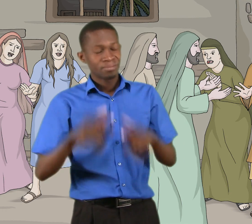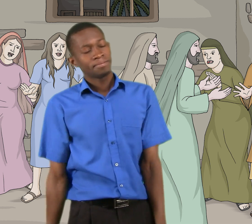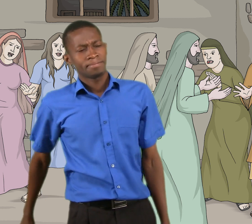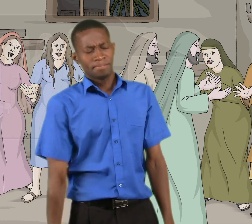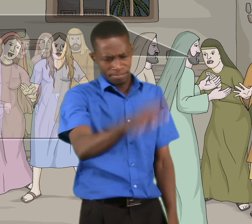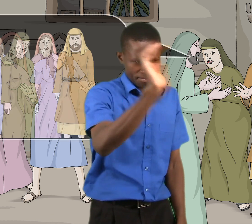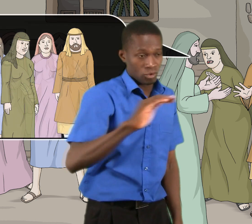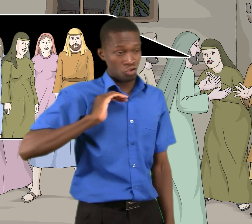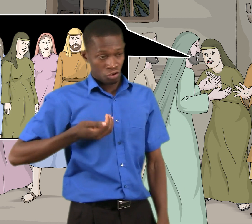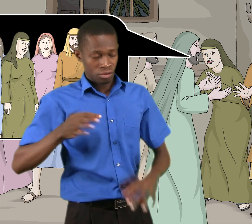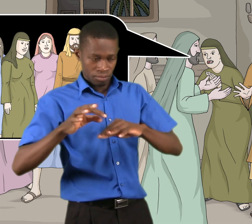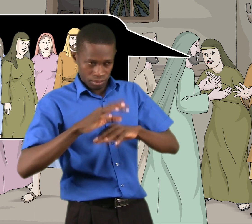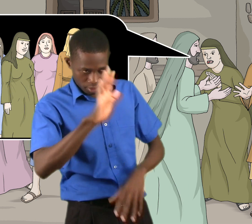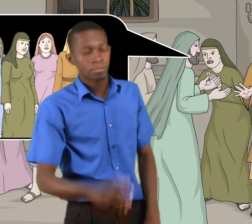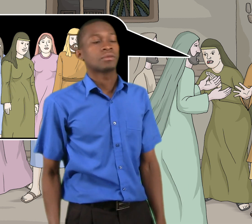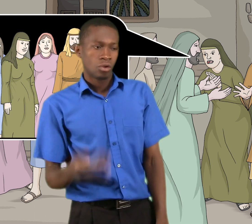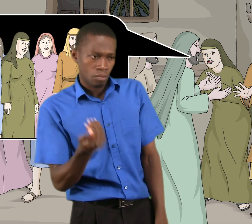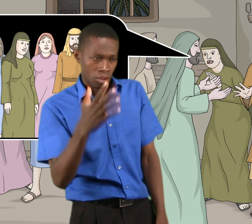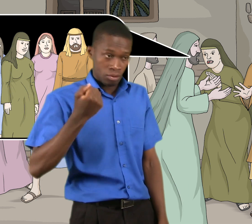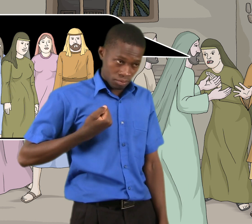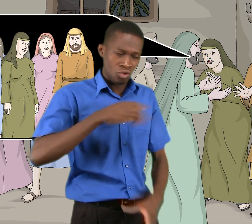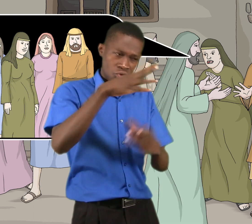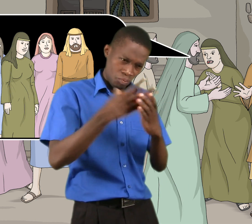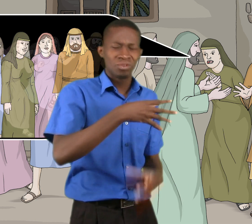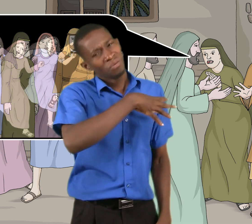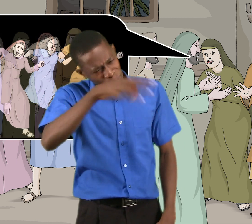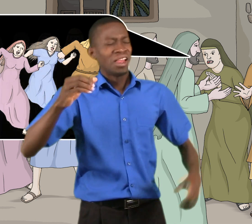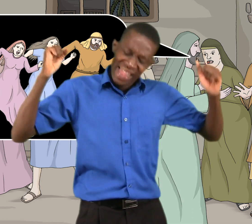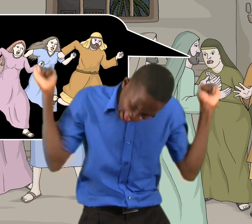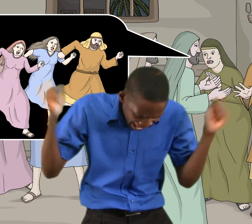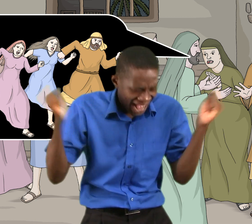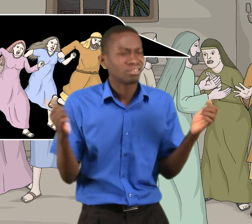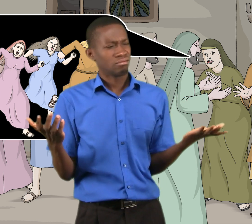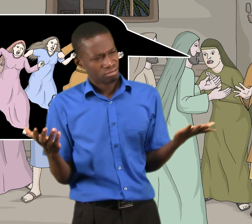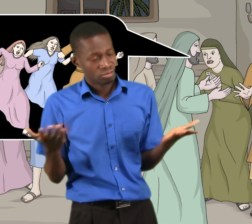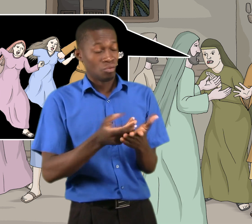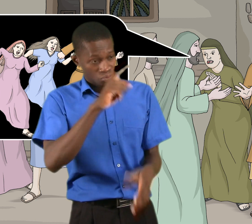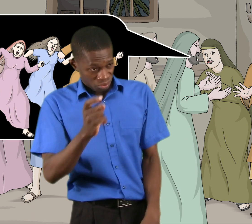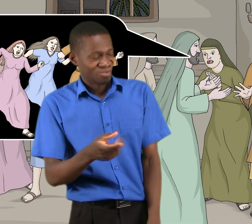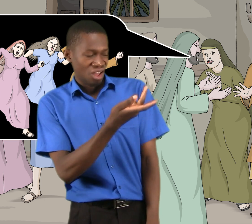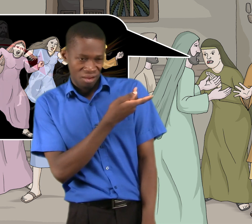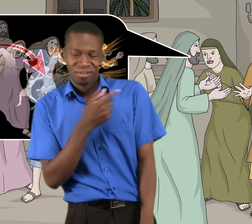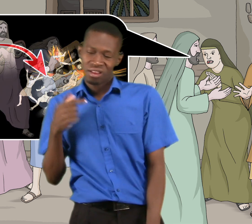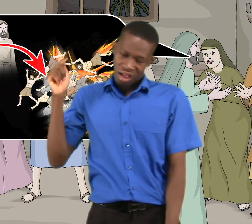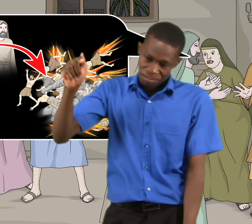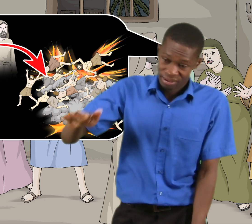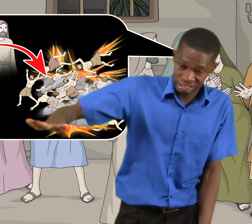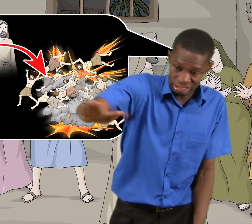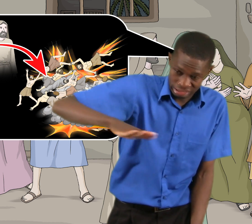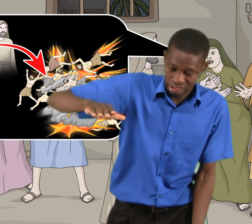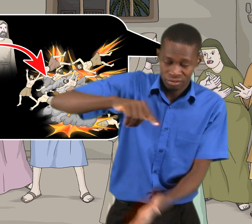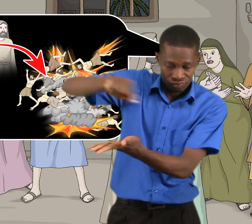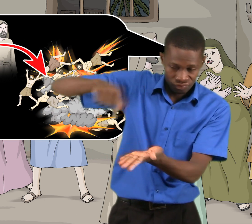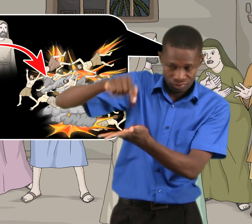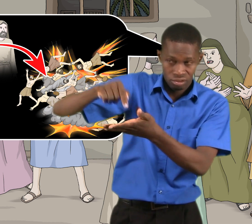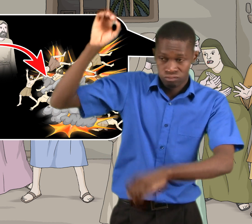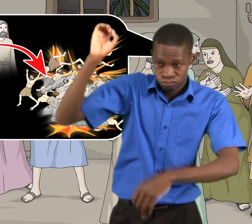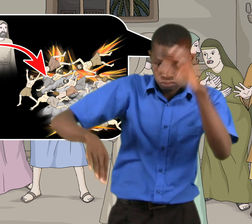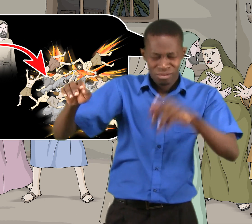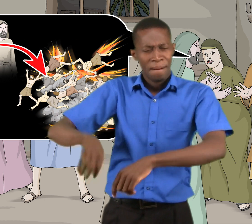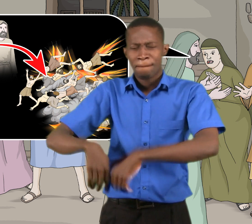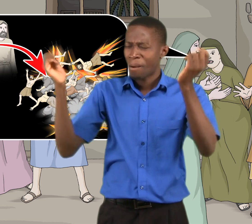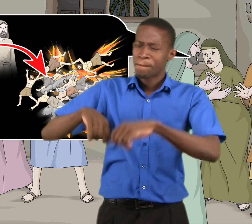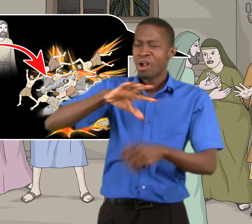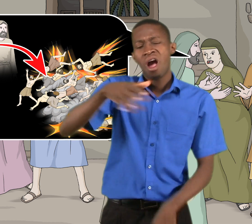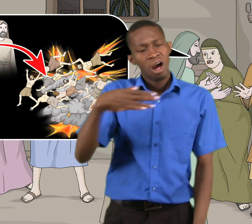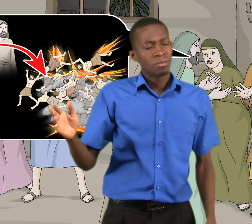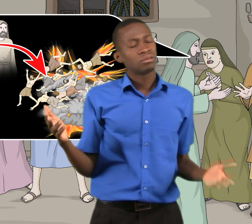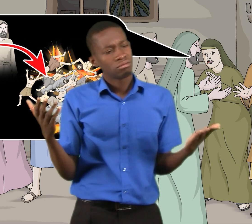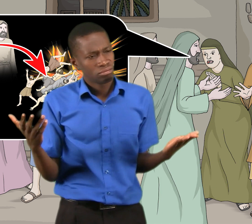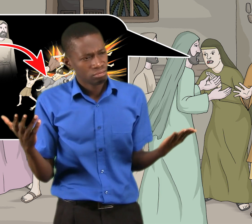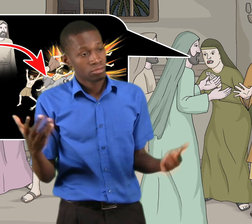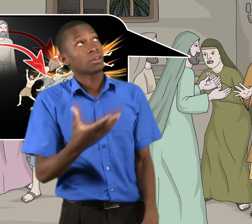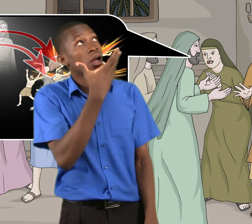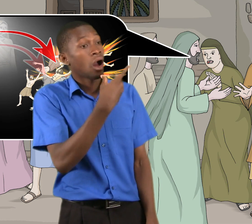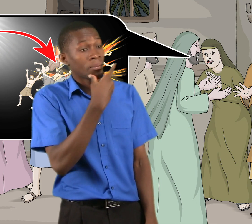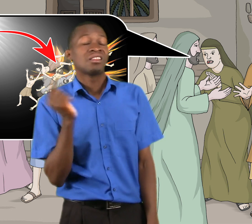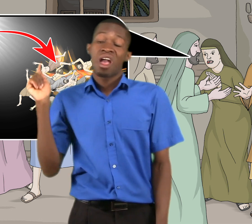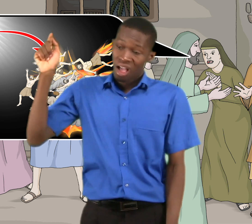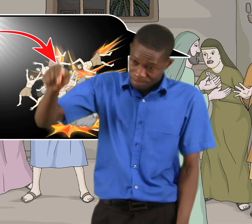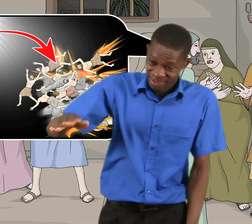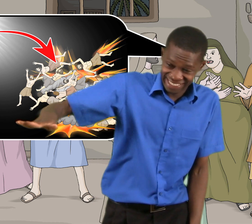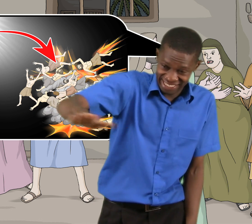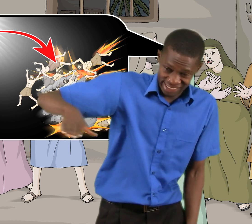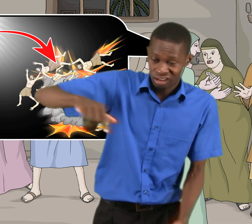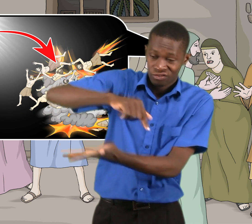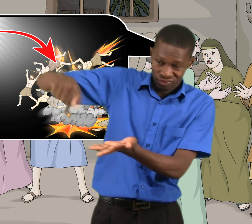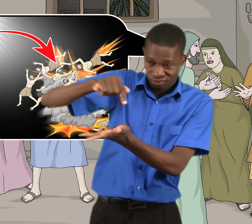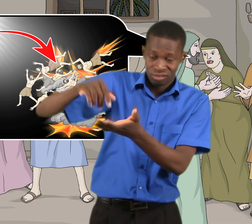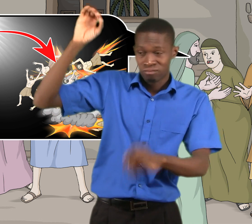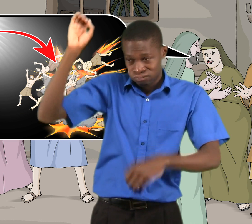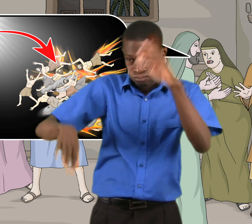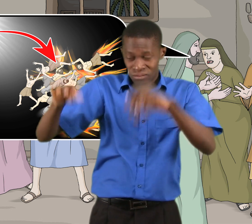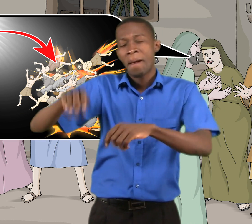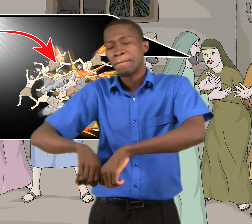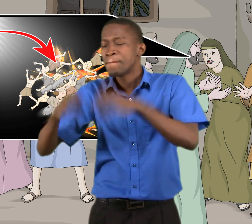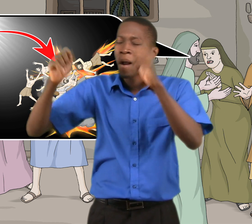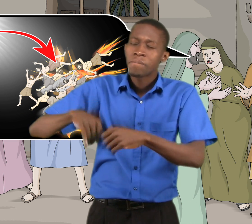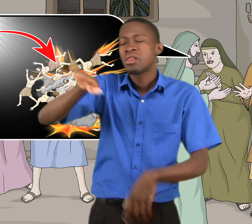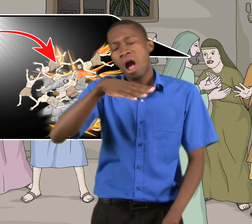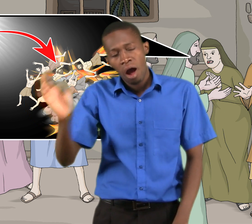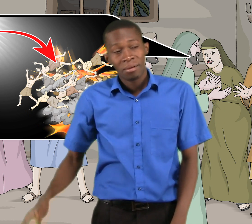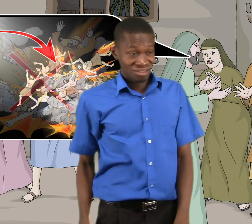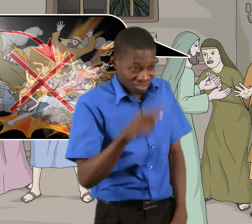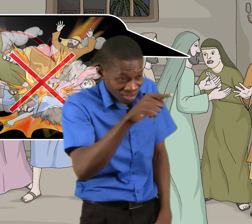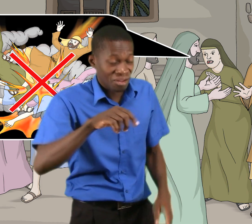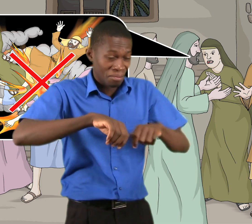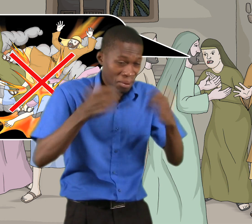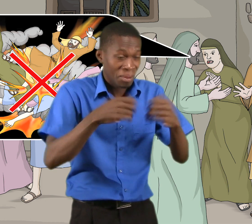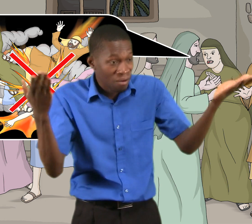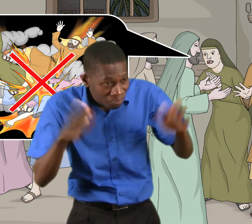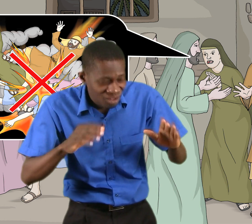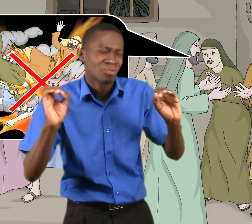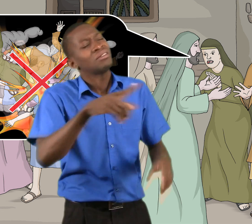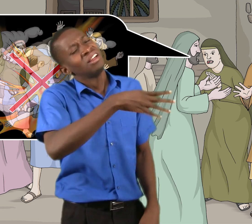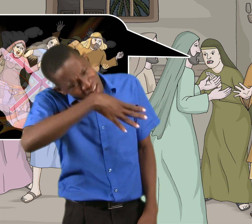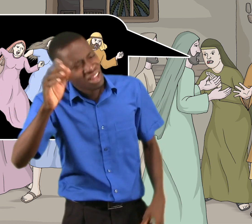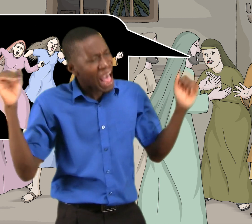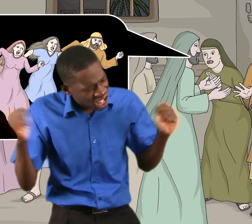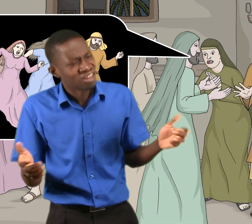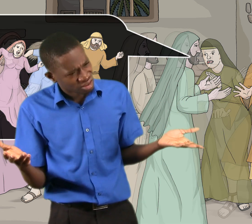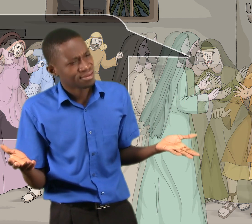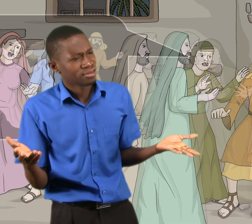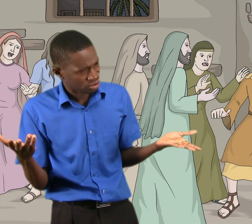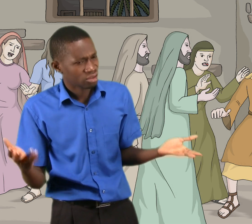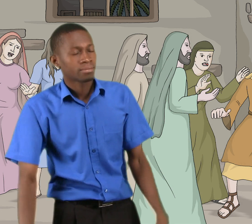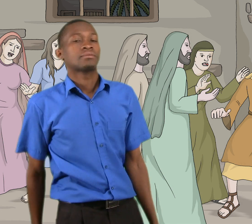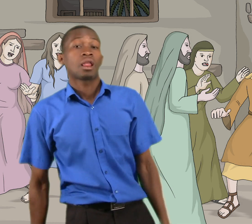Take your wife and your two daughters who are here, or you will be swept away in the punishment of the city.”